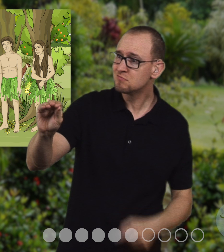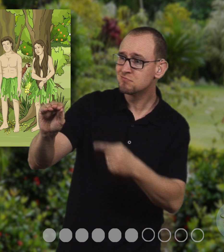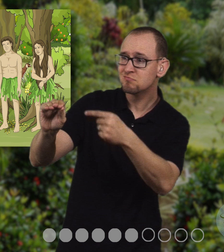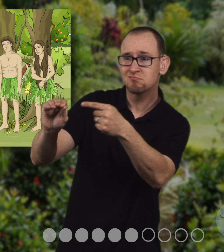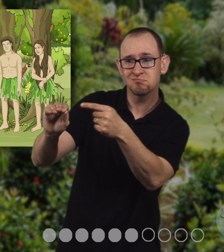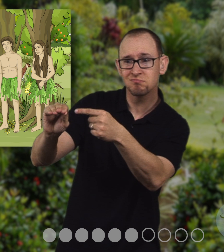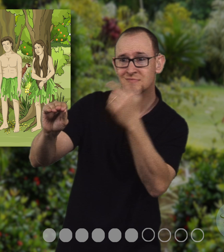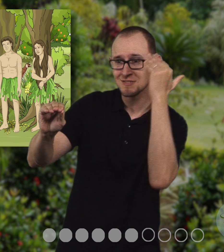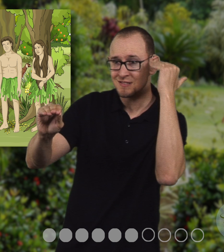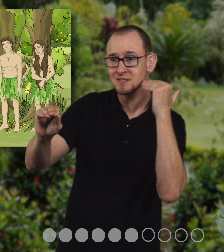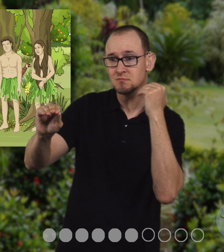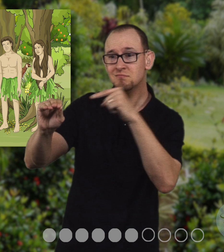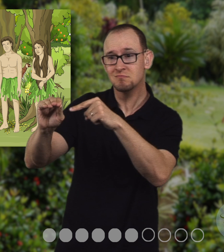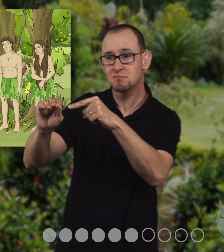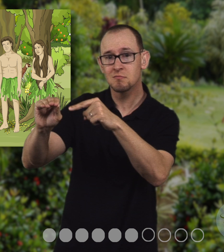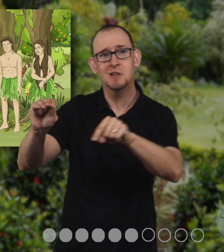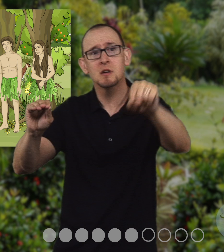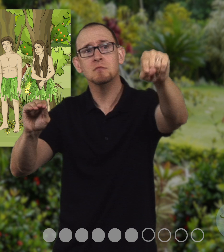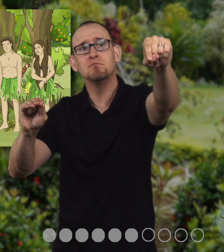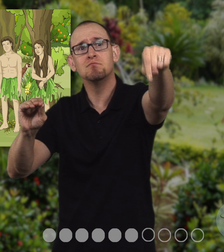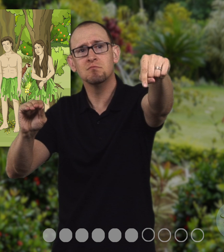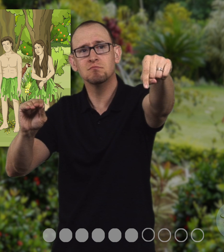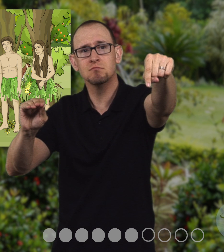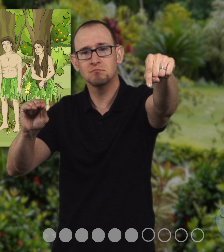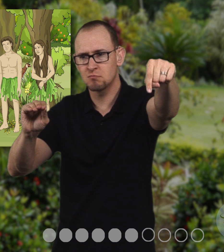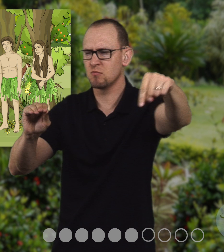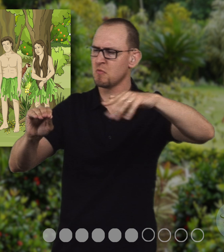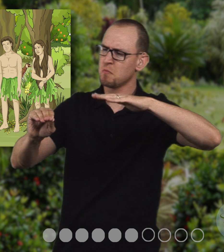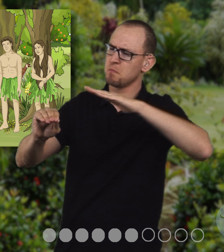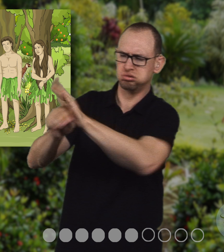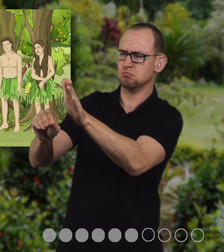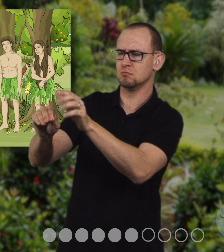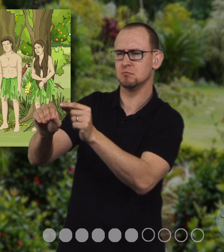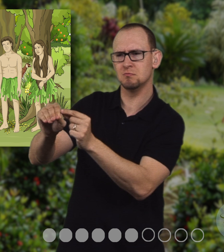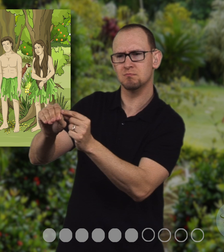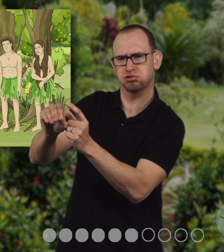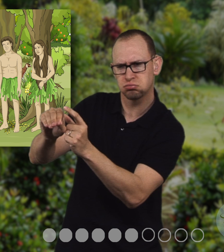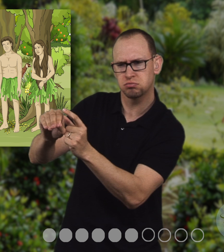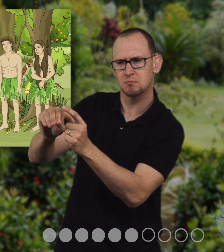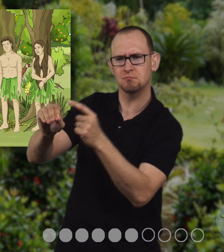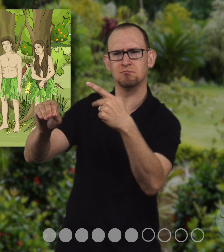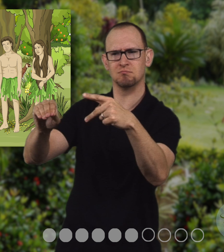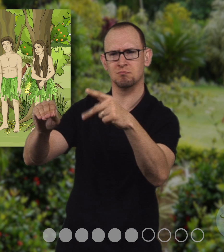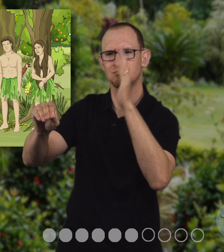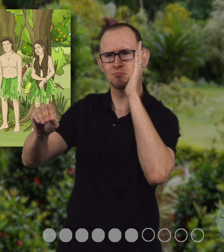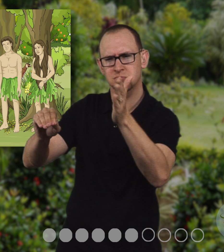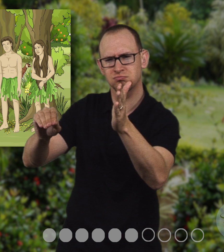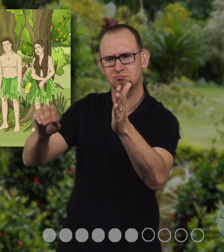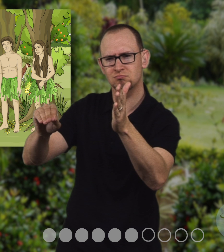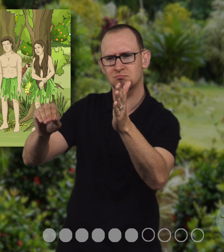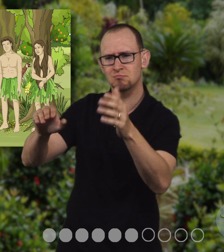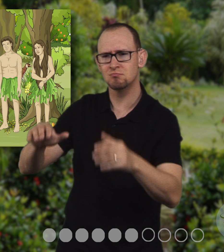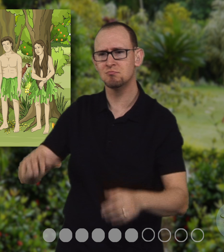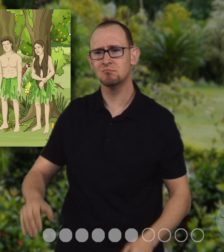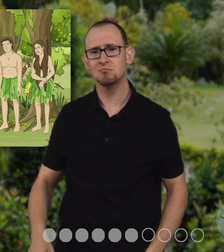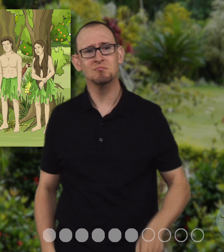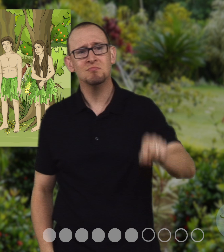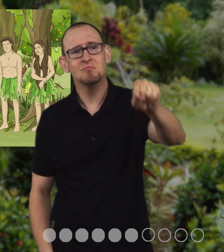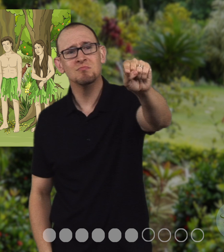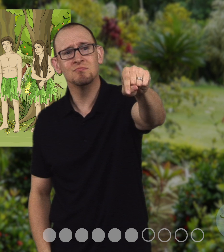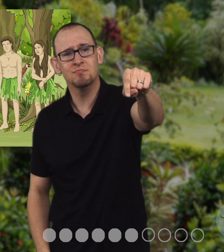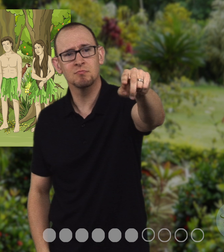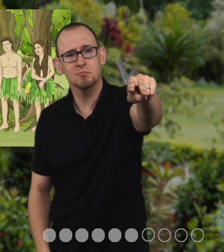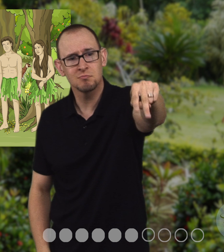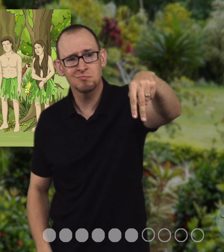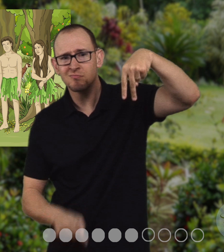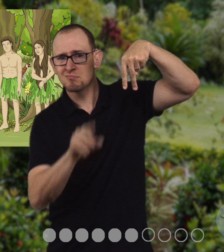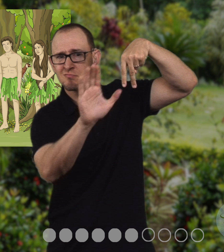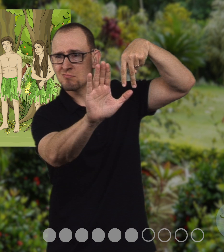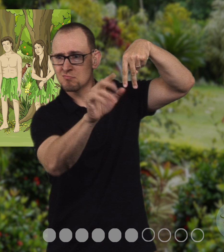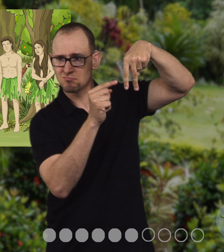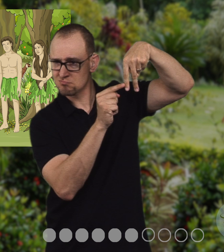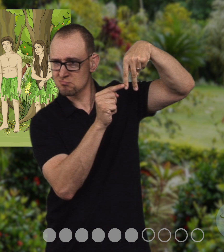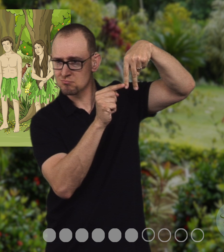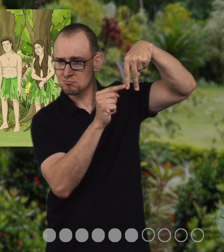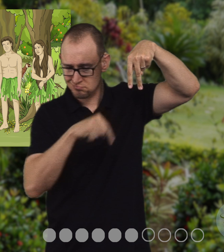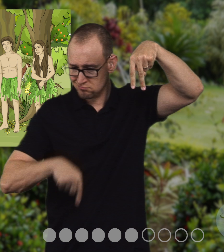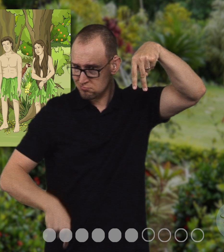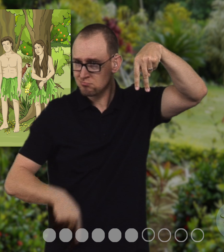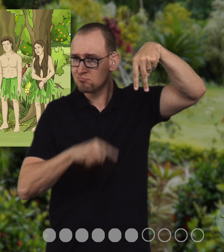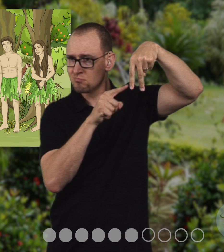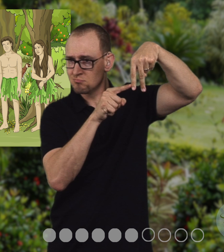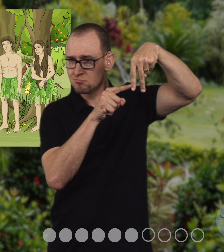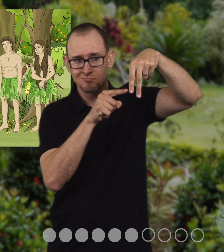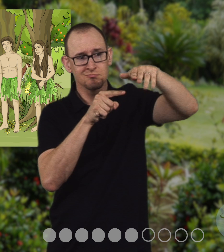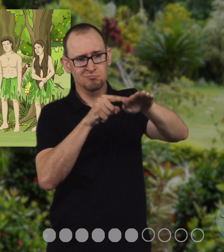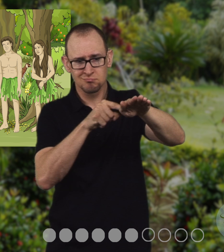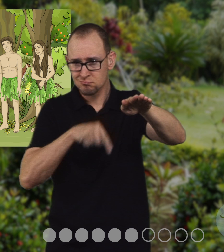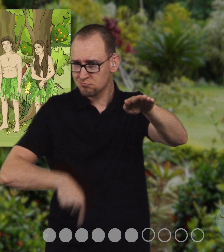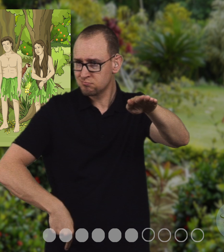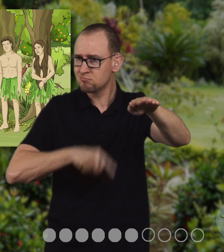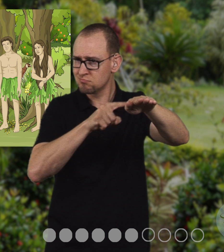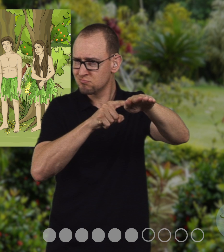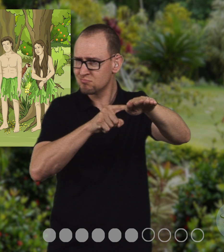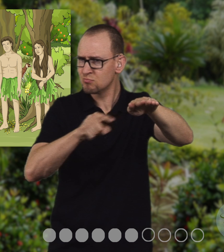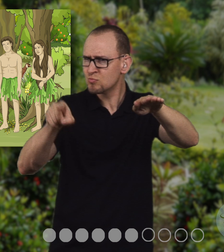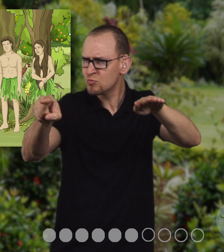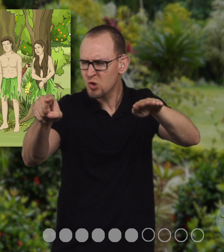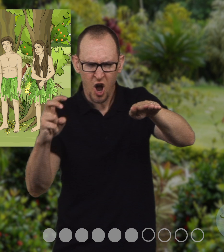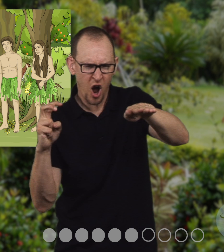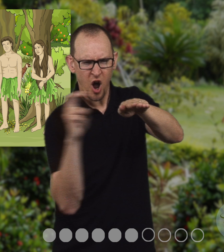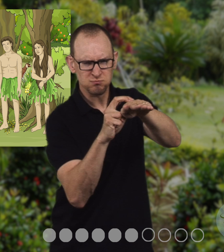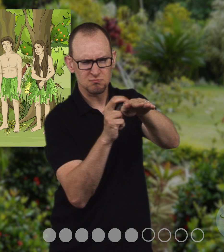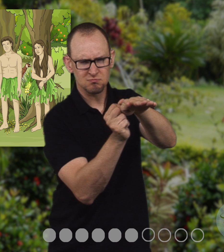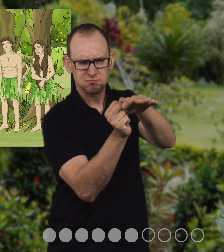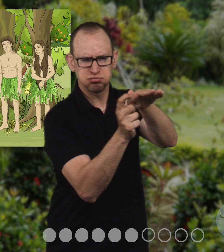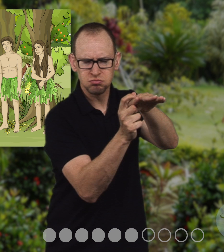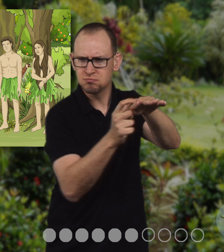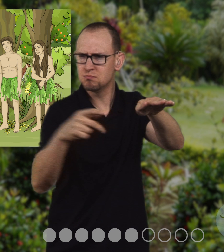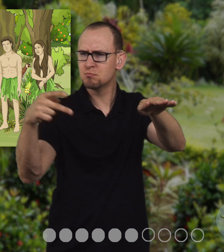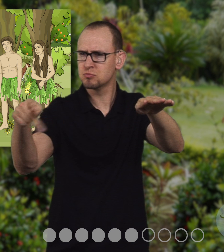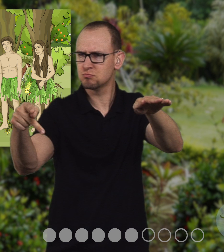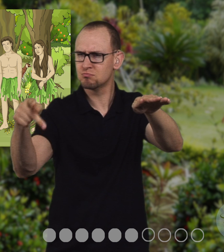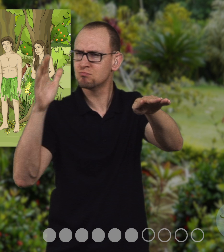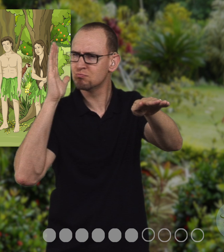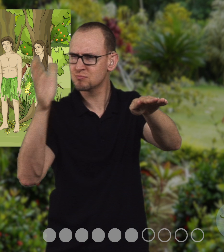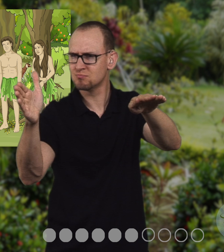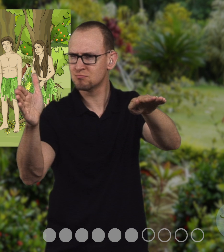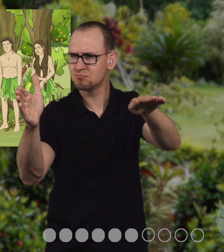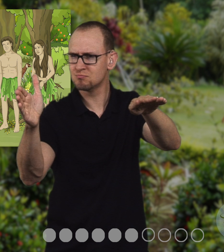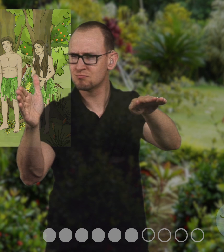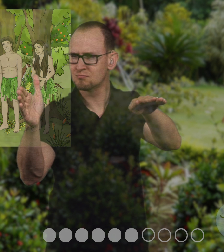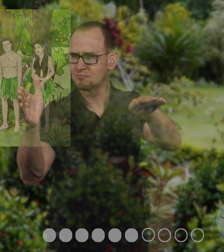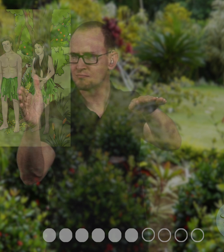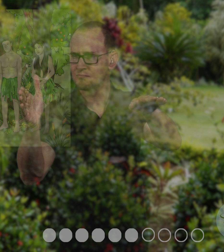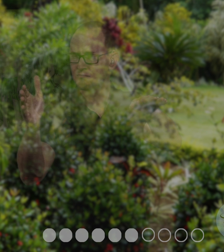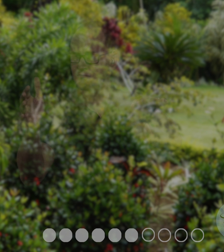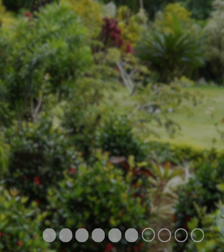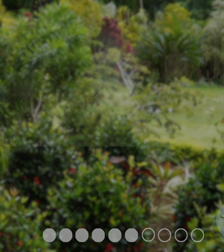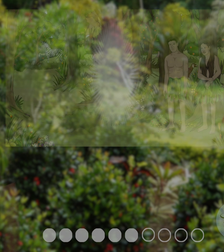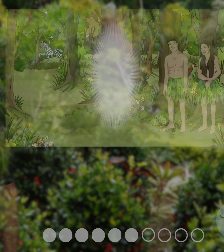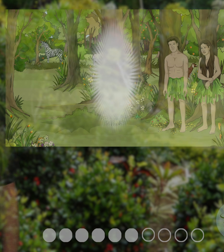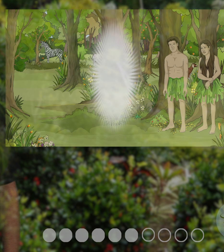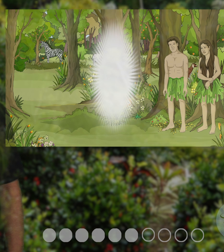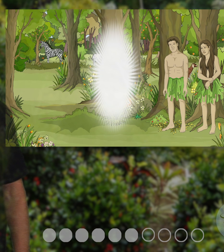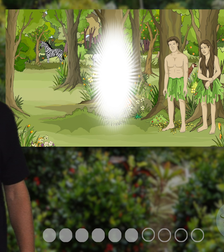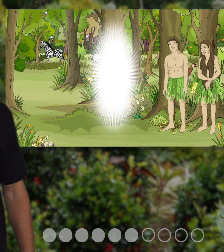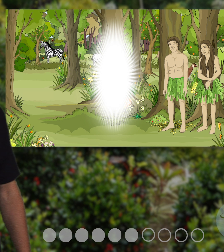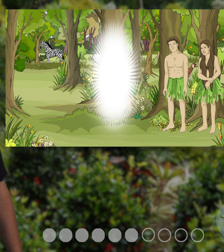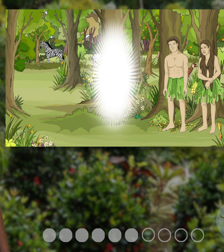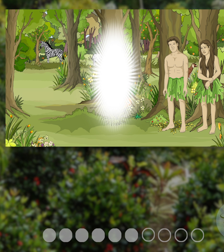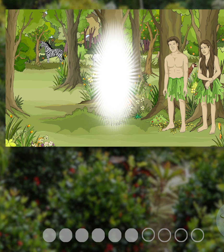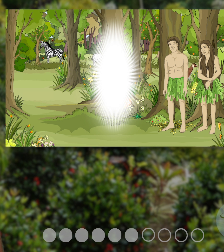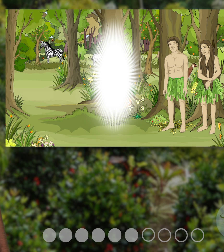He will crush your head, and you will strike his heel.”